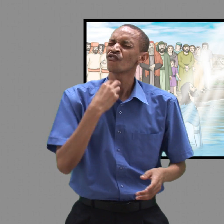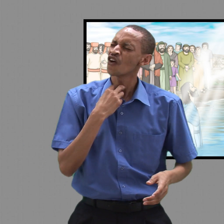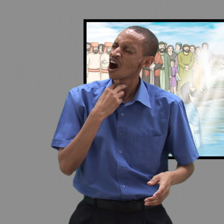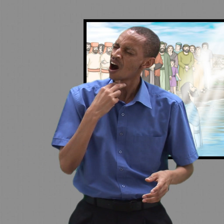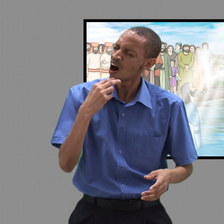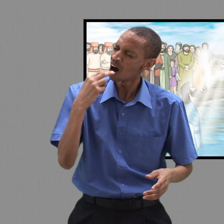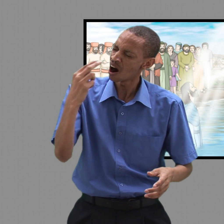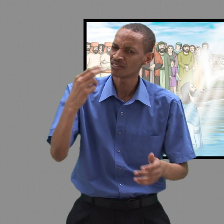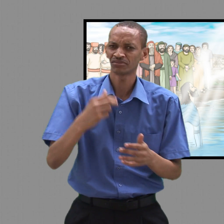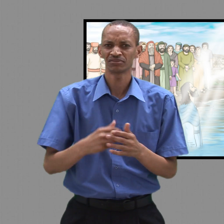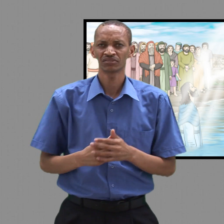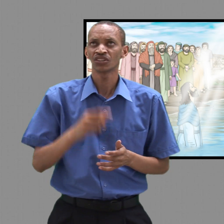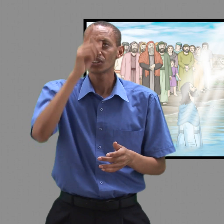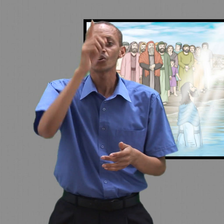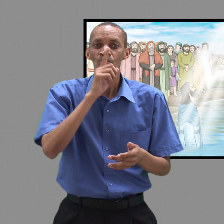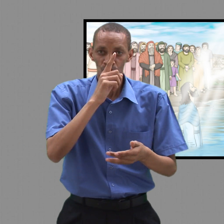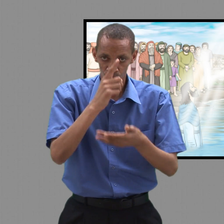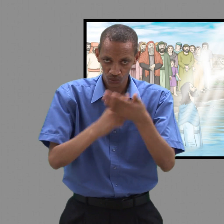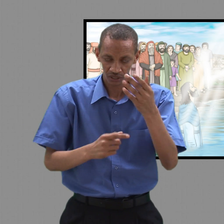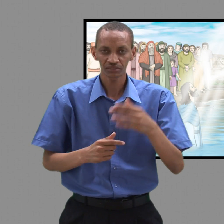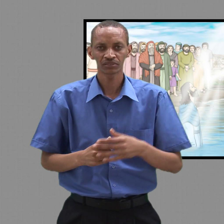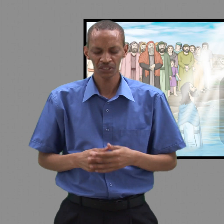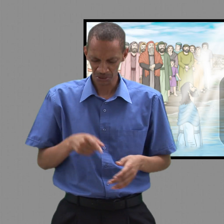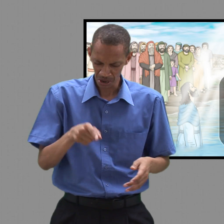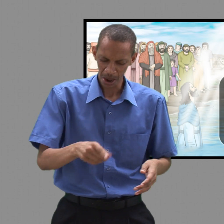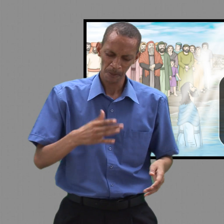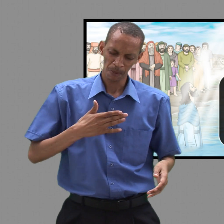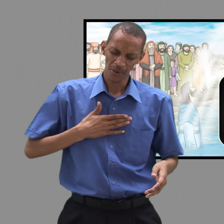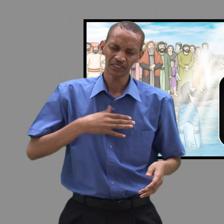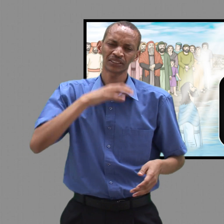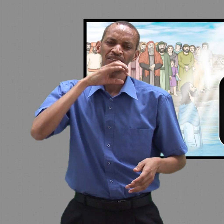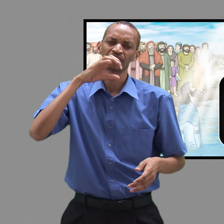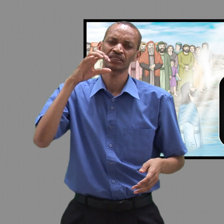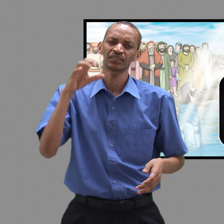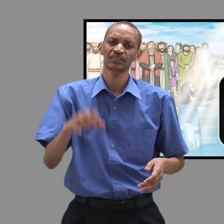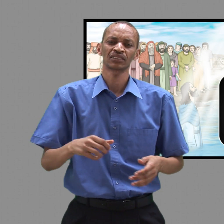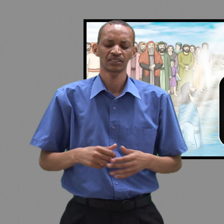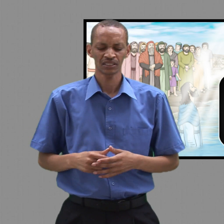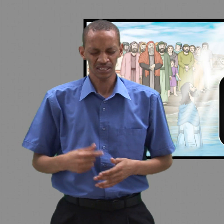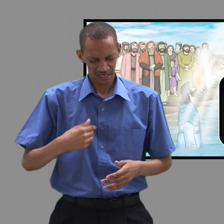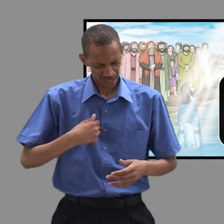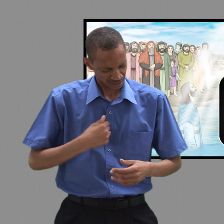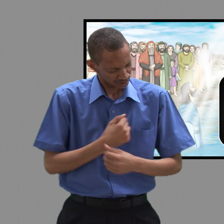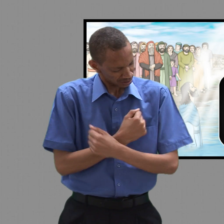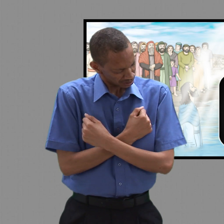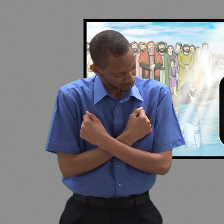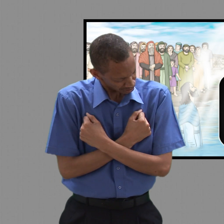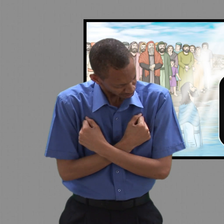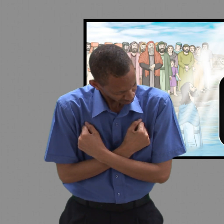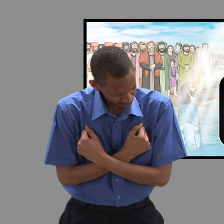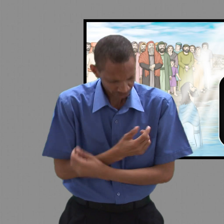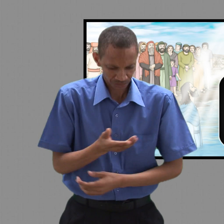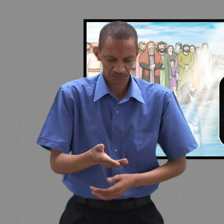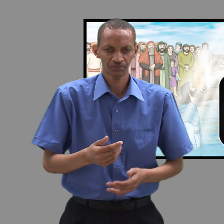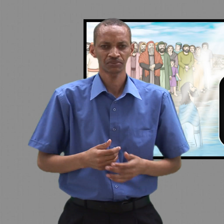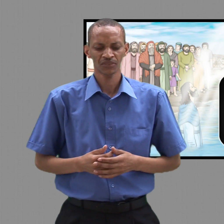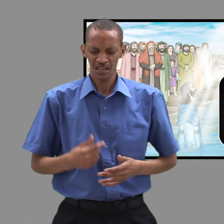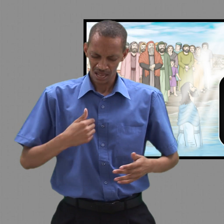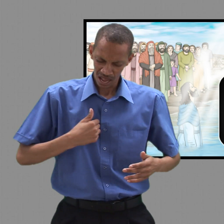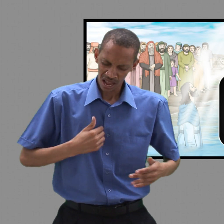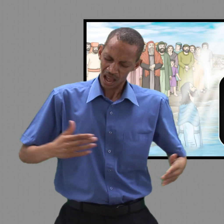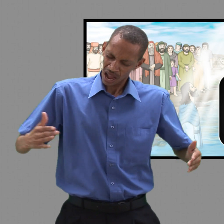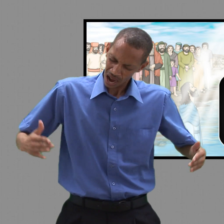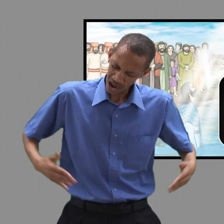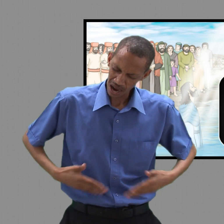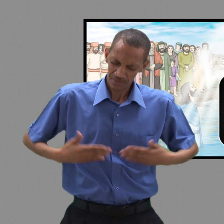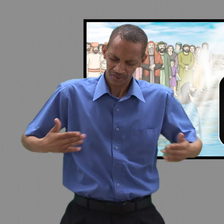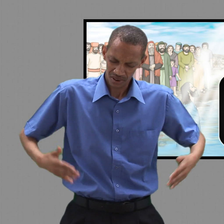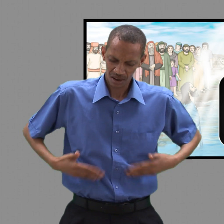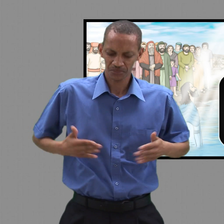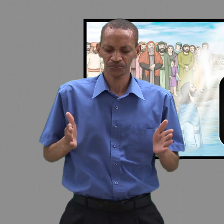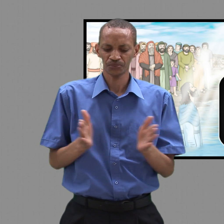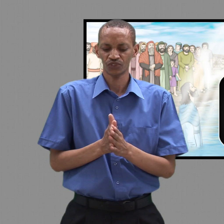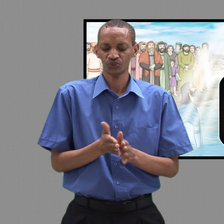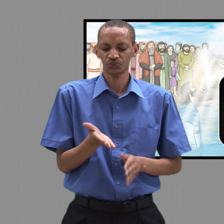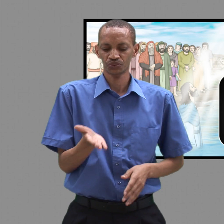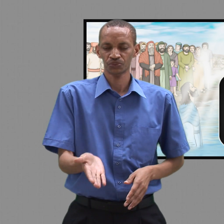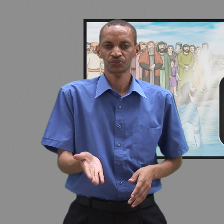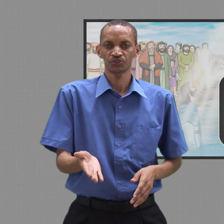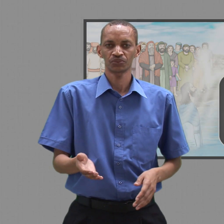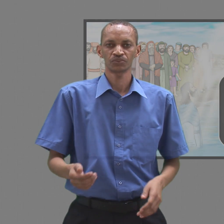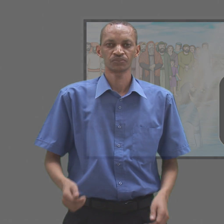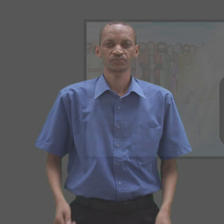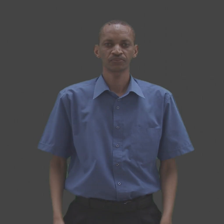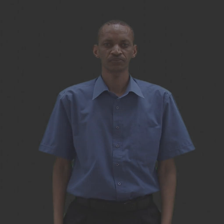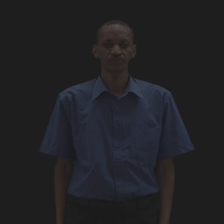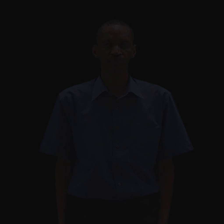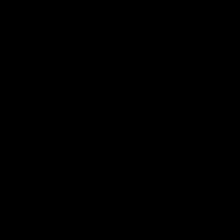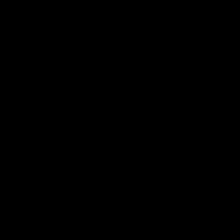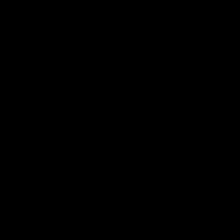And a voice from heaven said, “This is My beloved Son, in whom I am well pleased!”